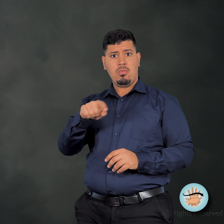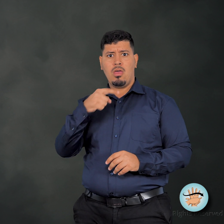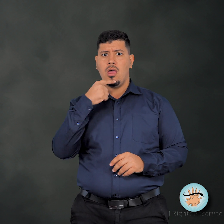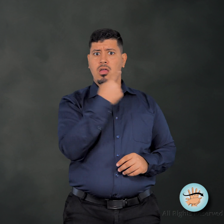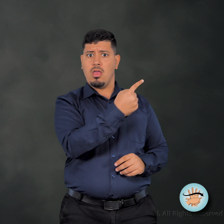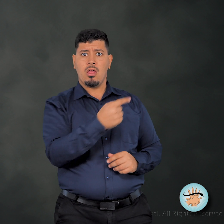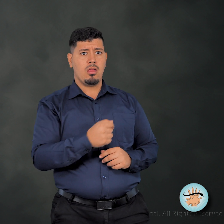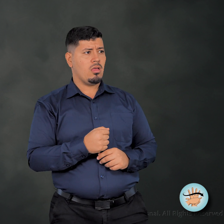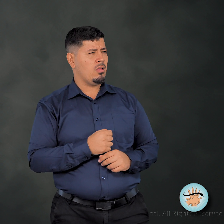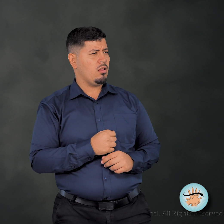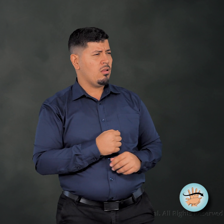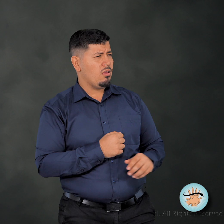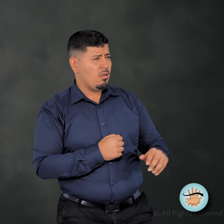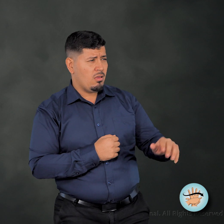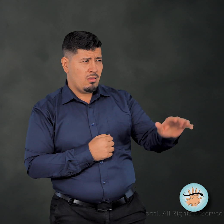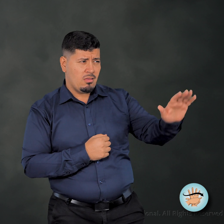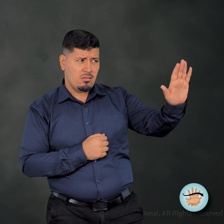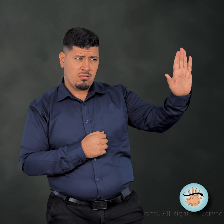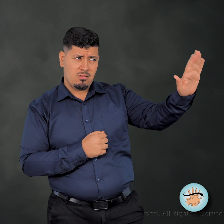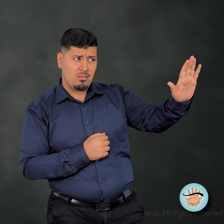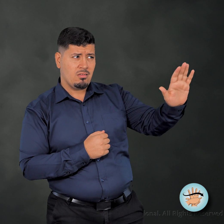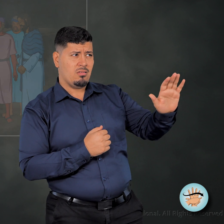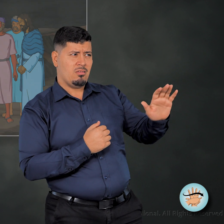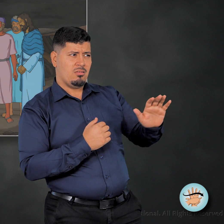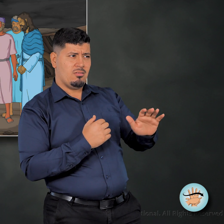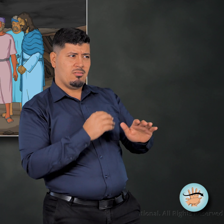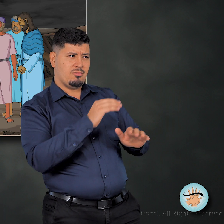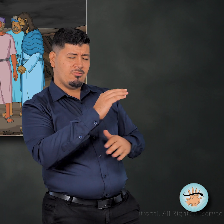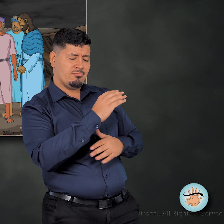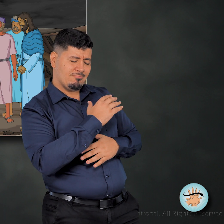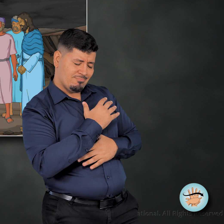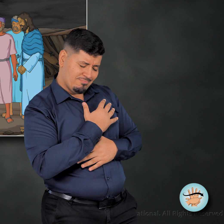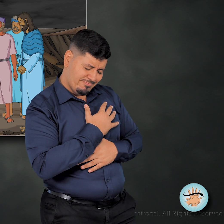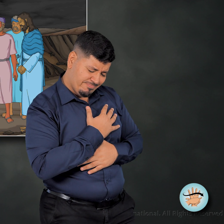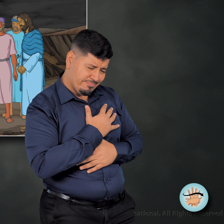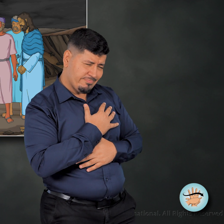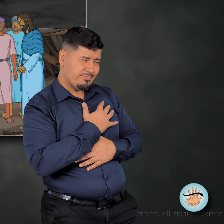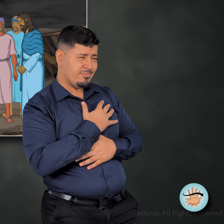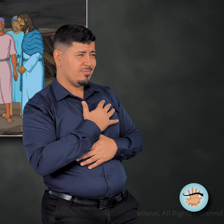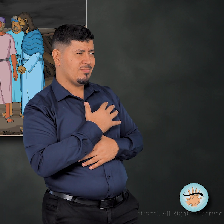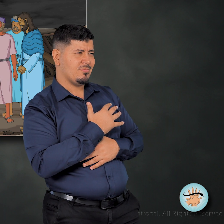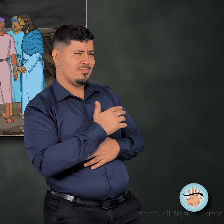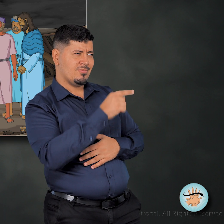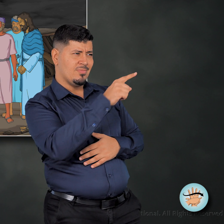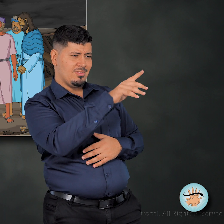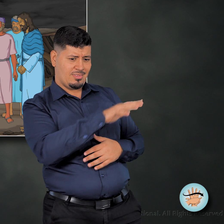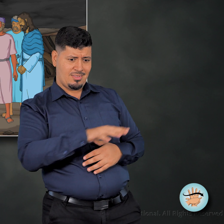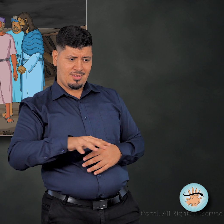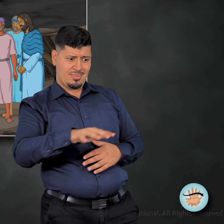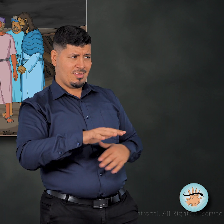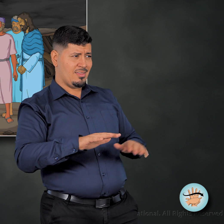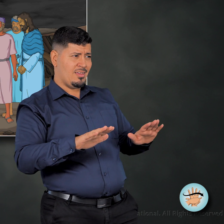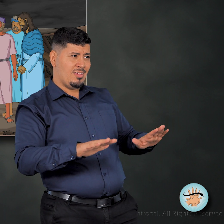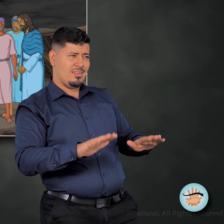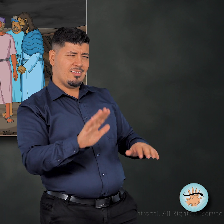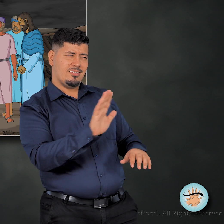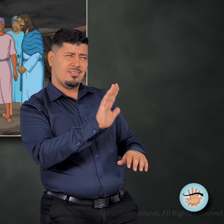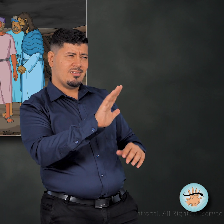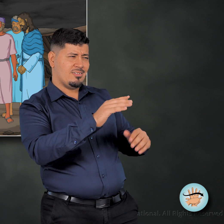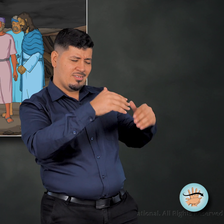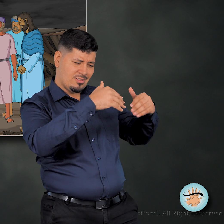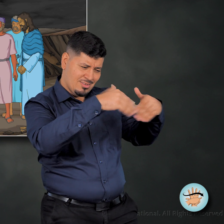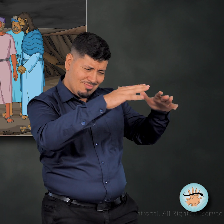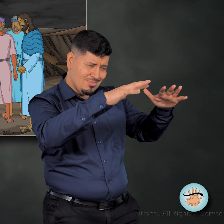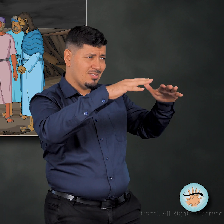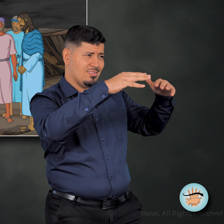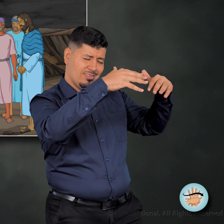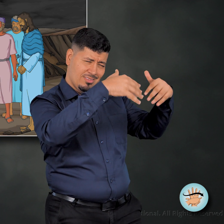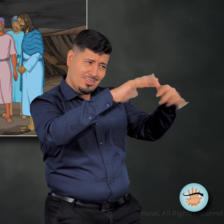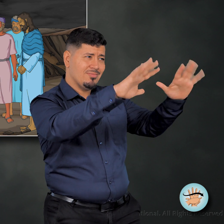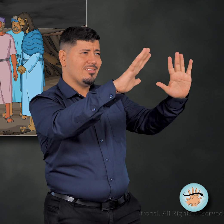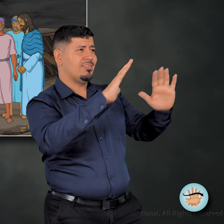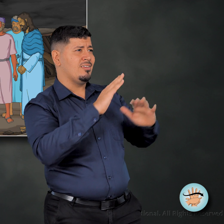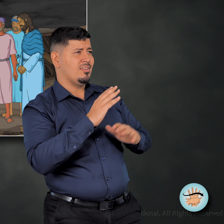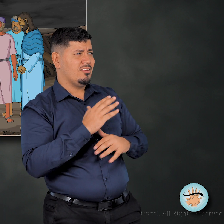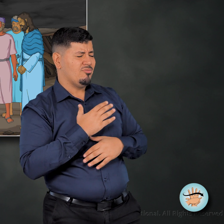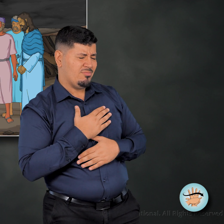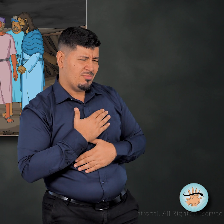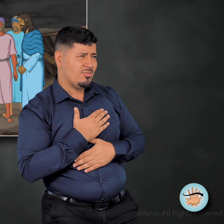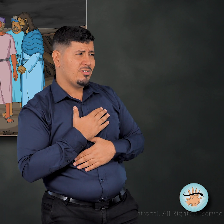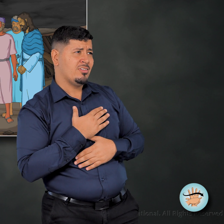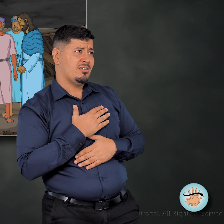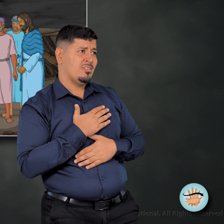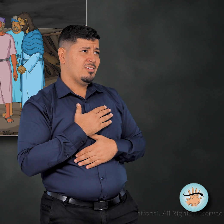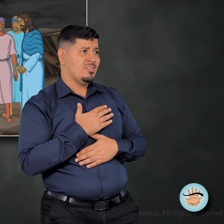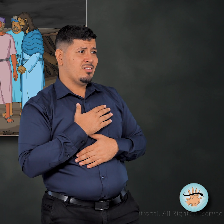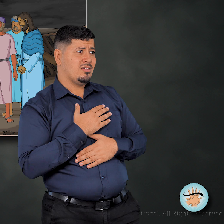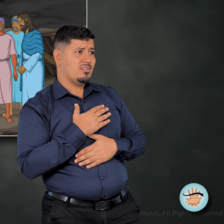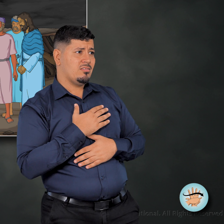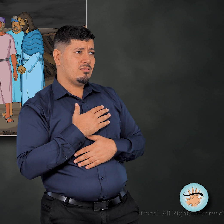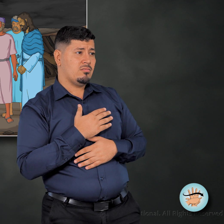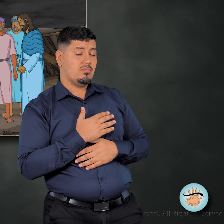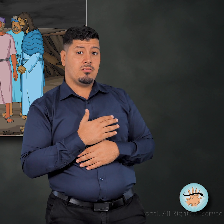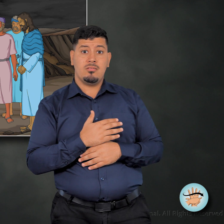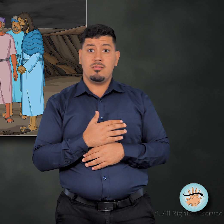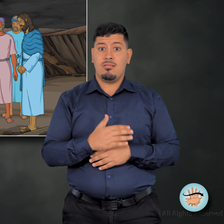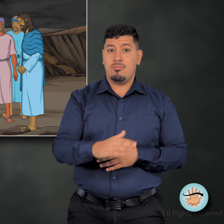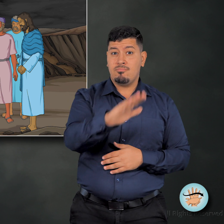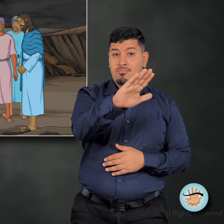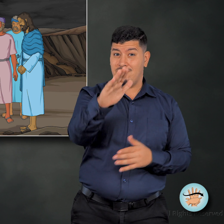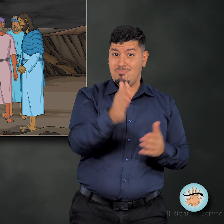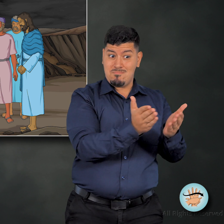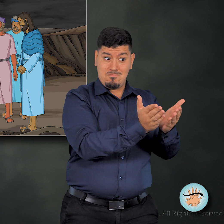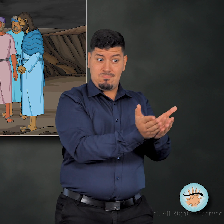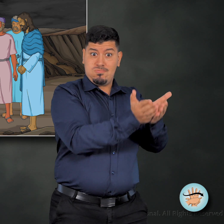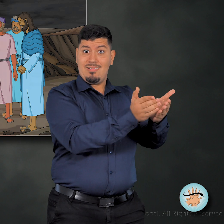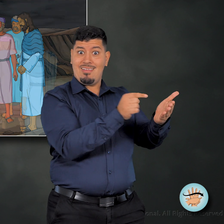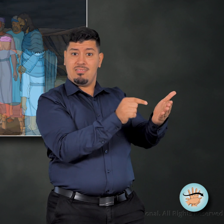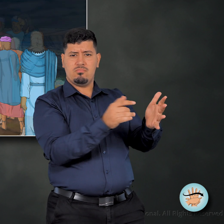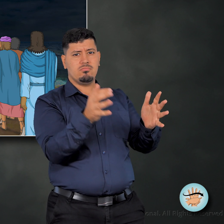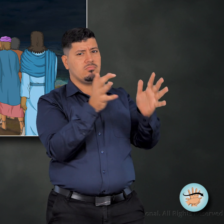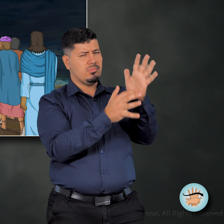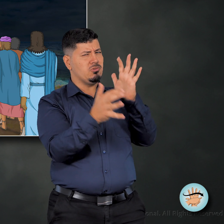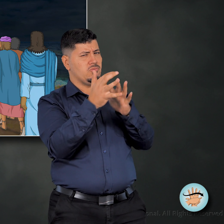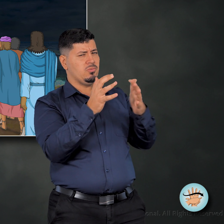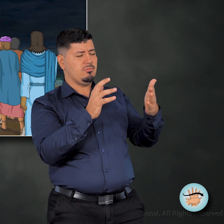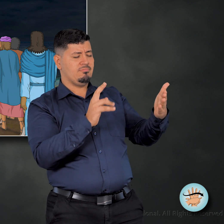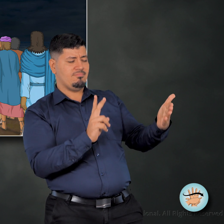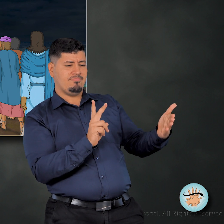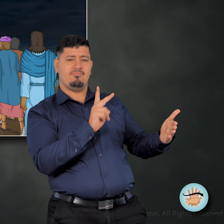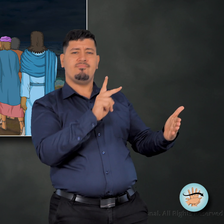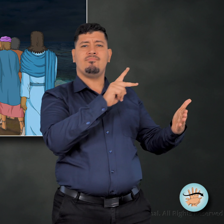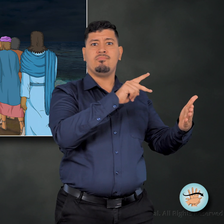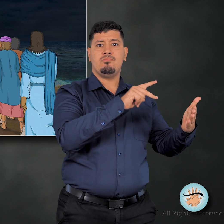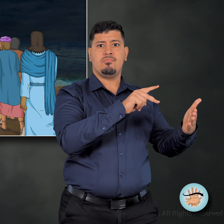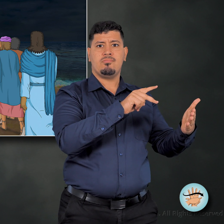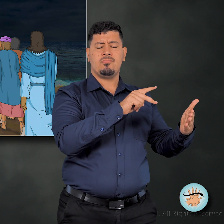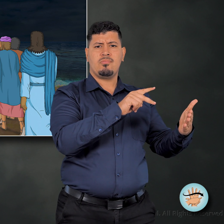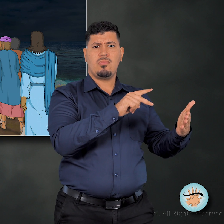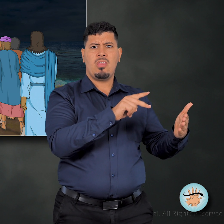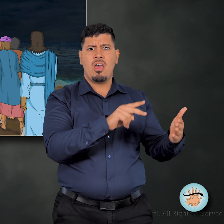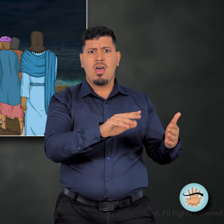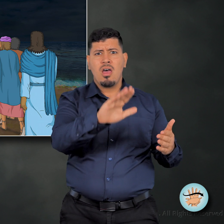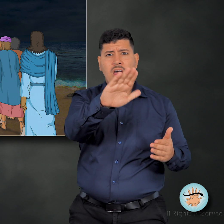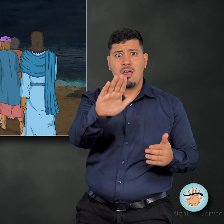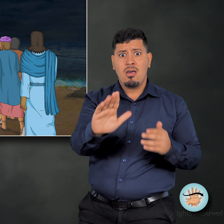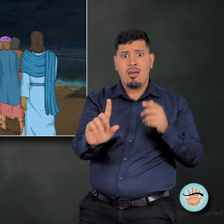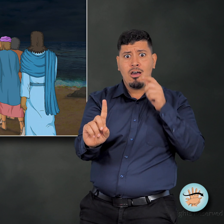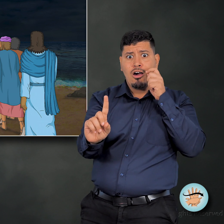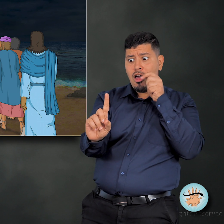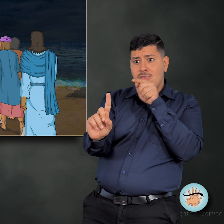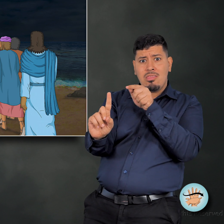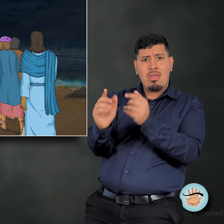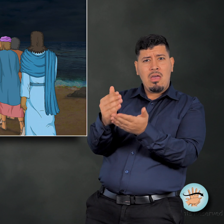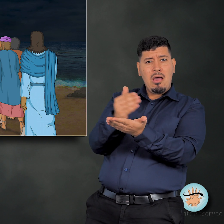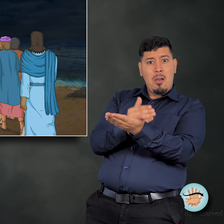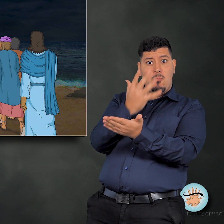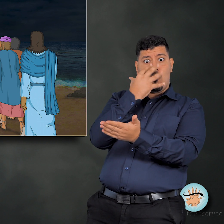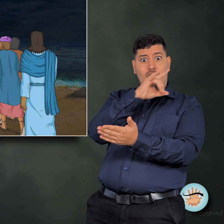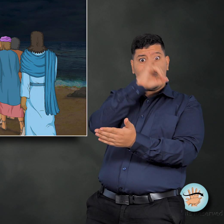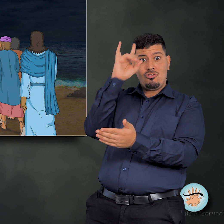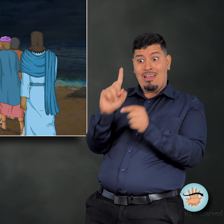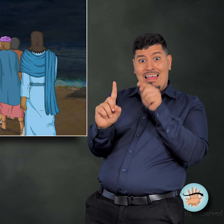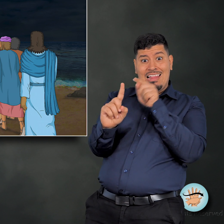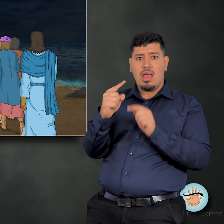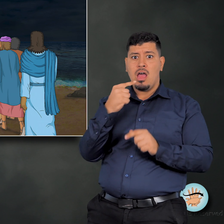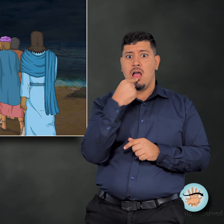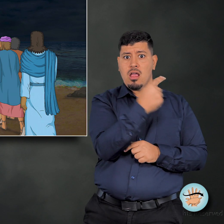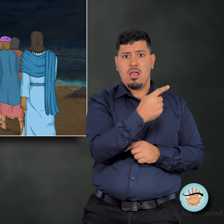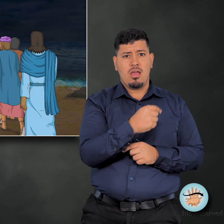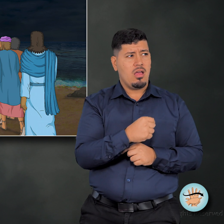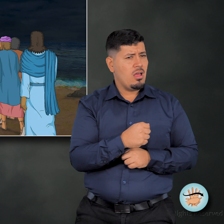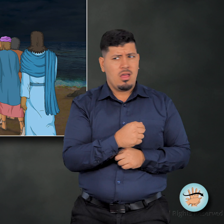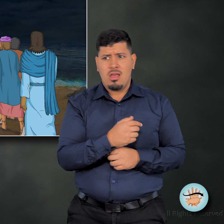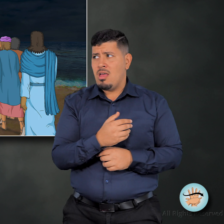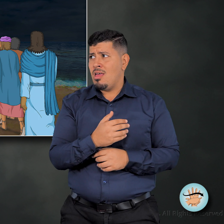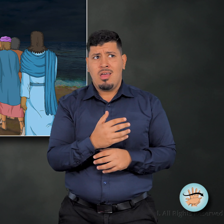And the people began to beg Jesus to leave their region.